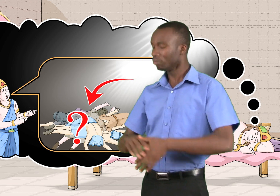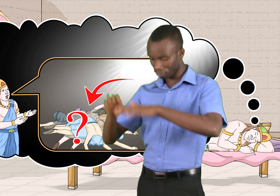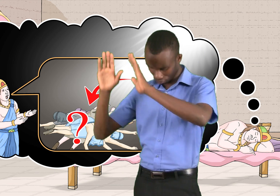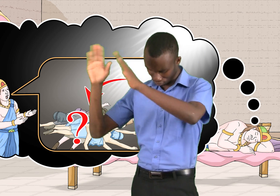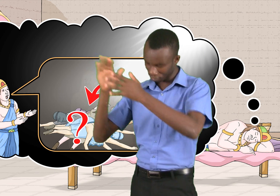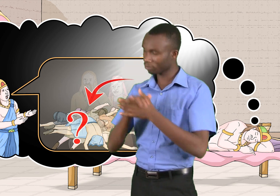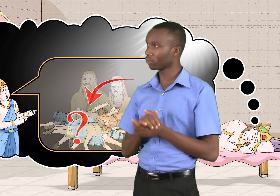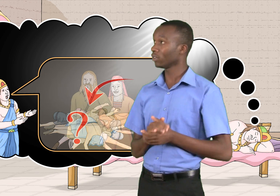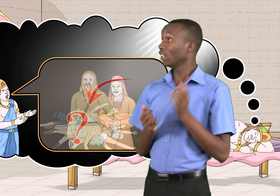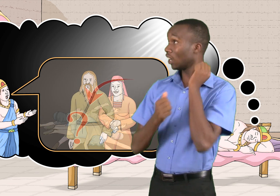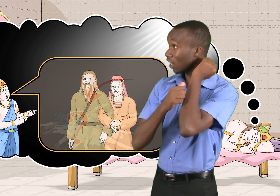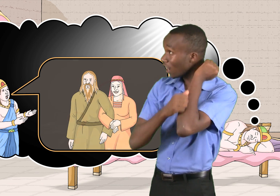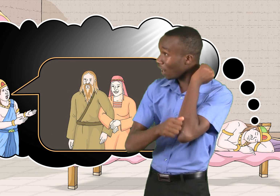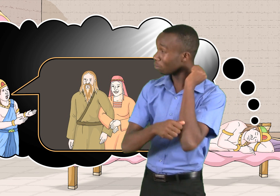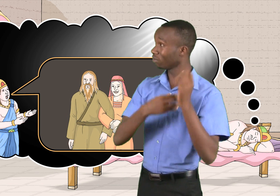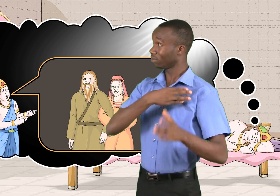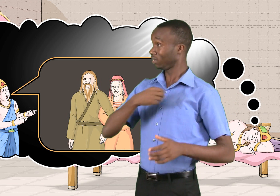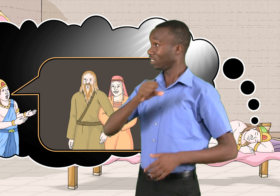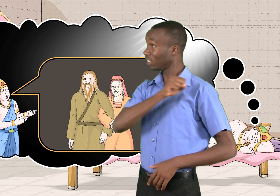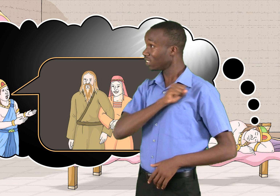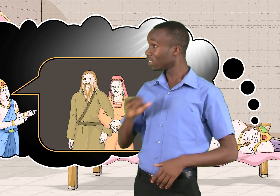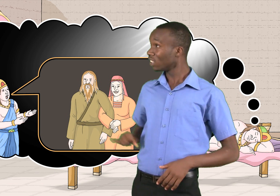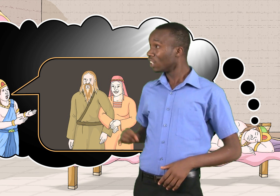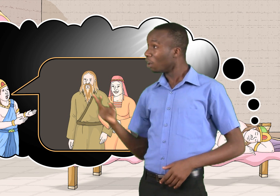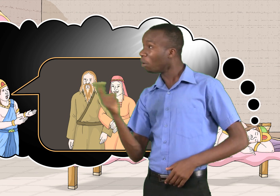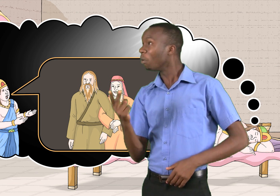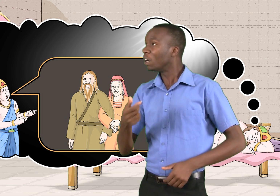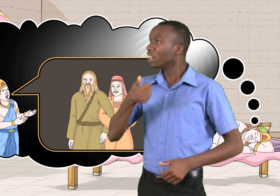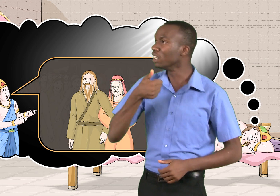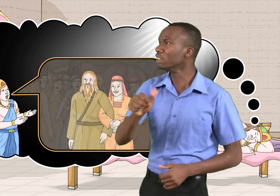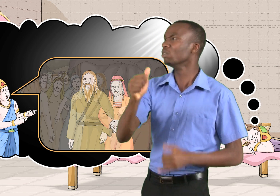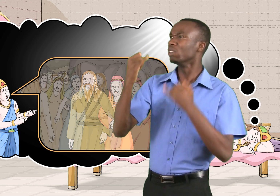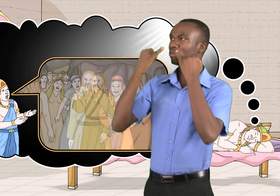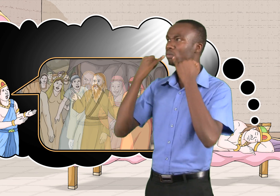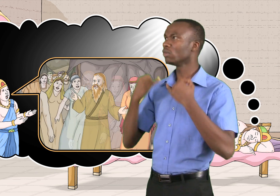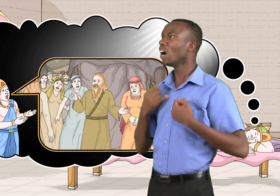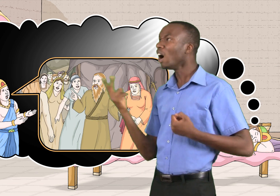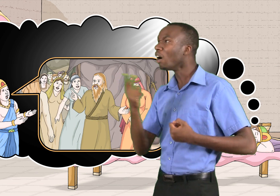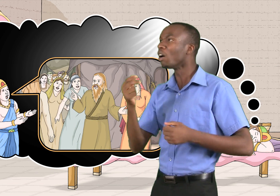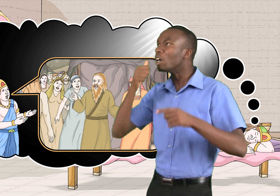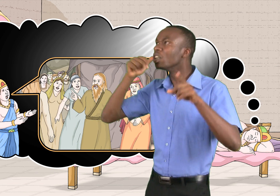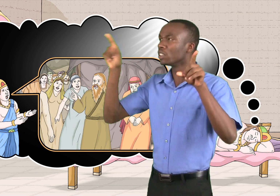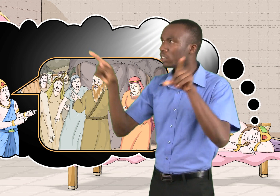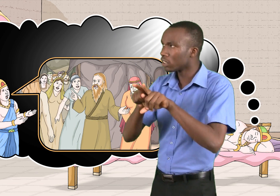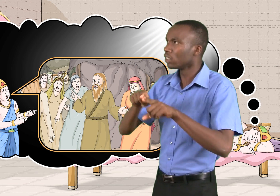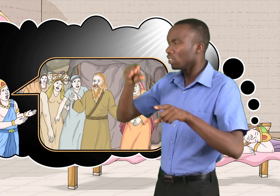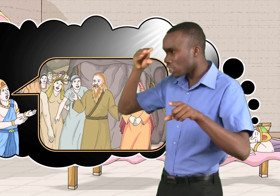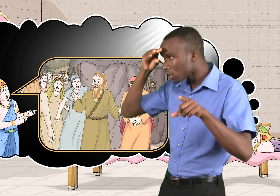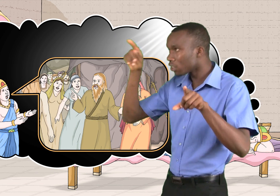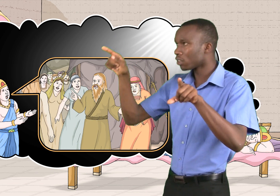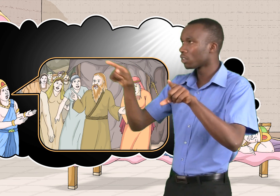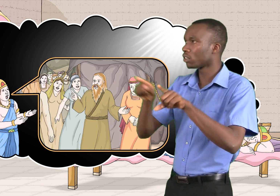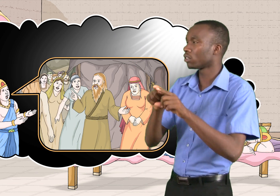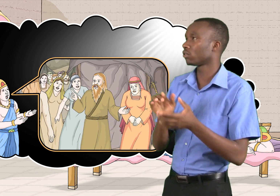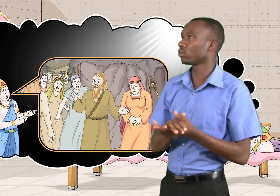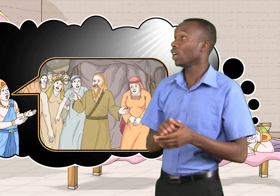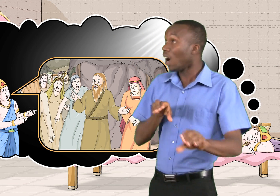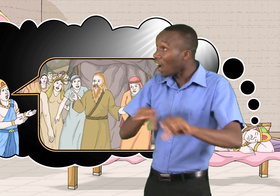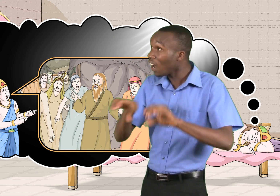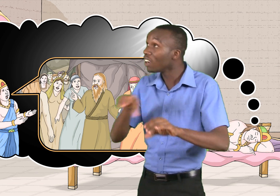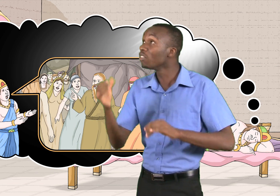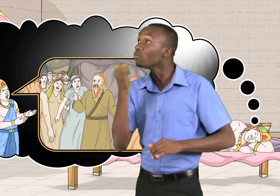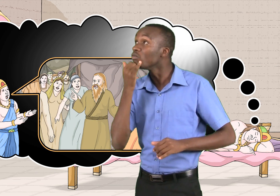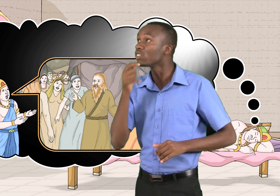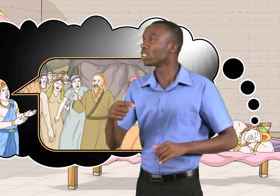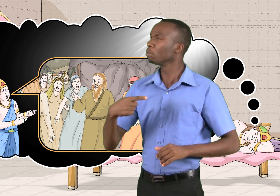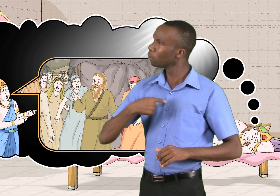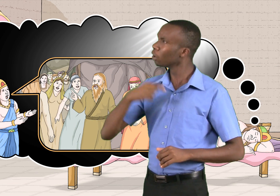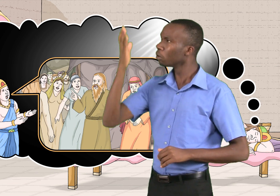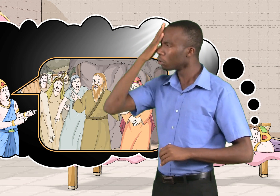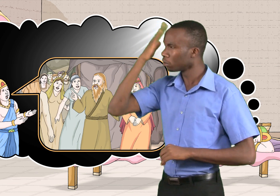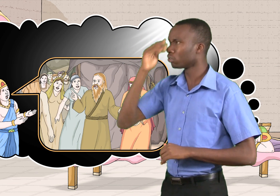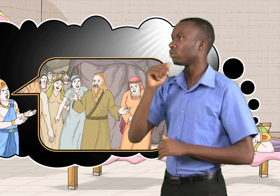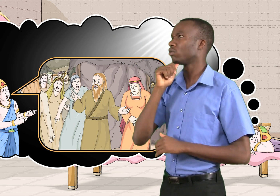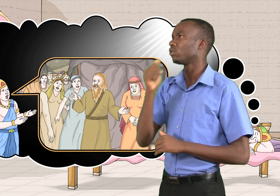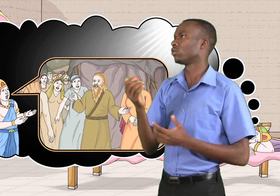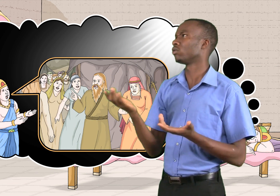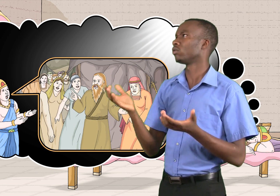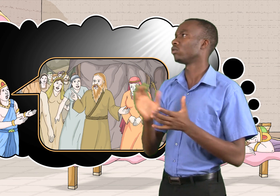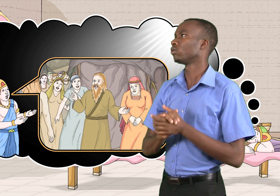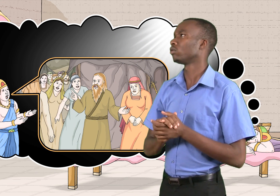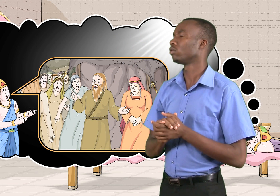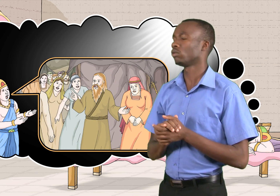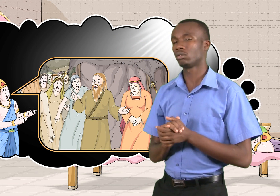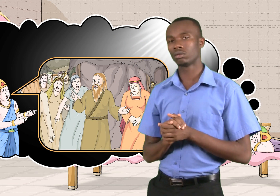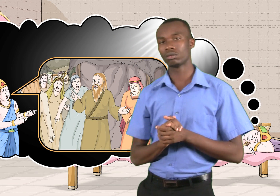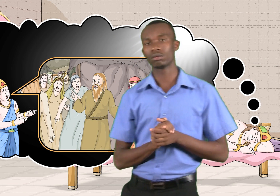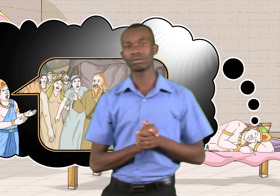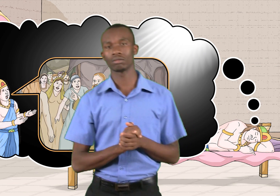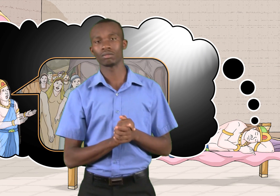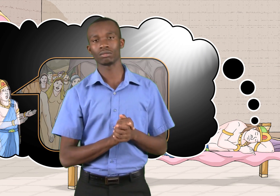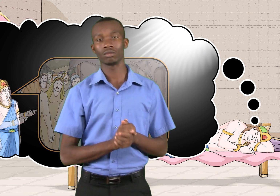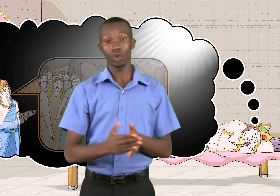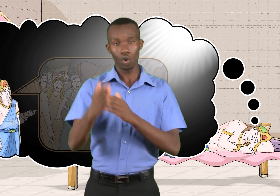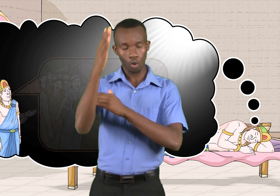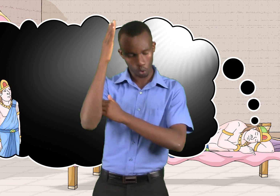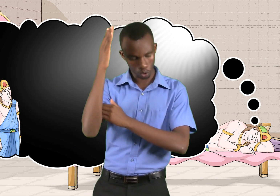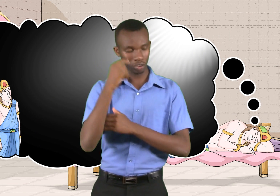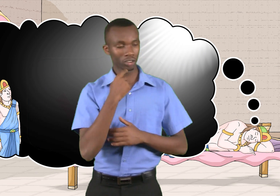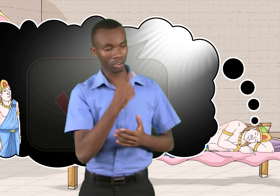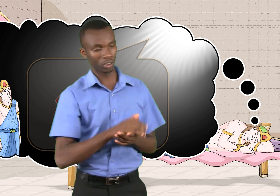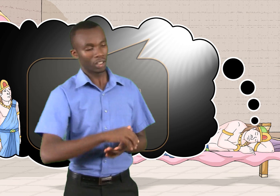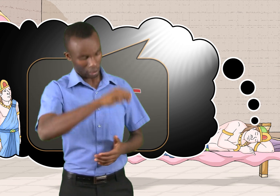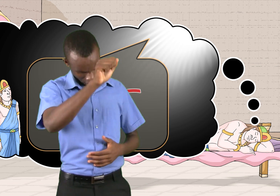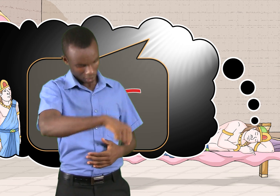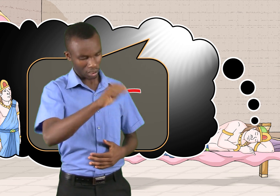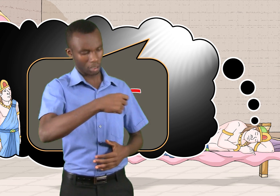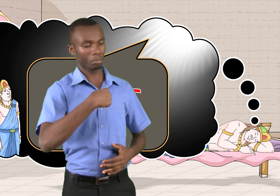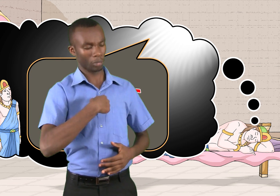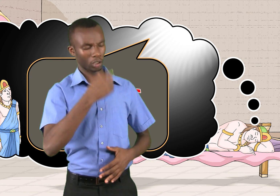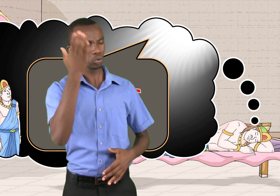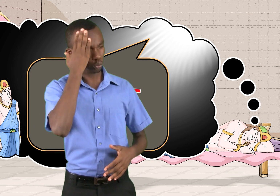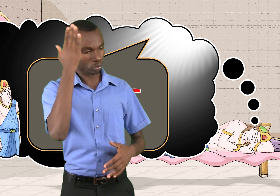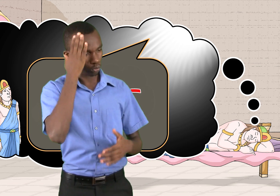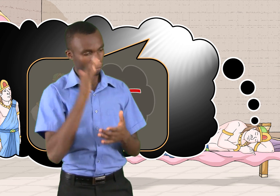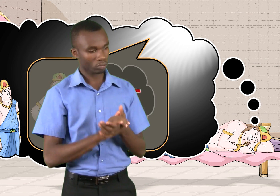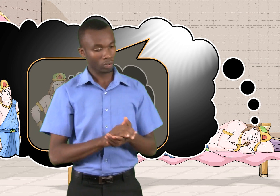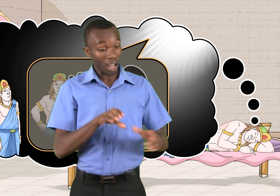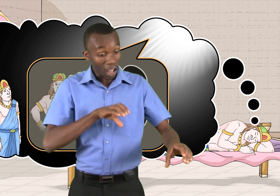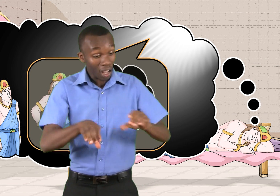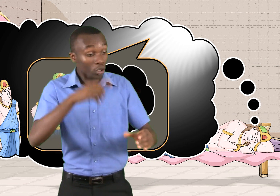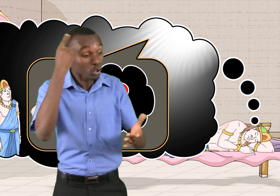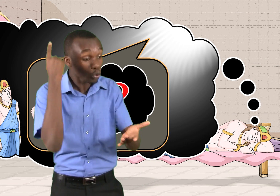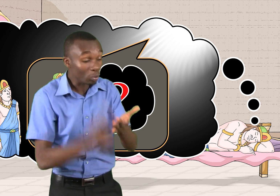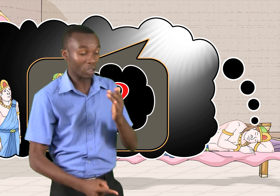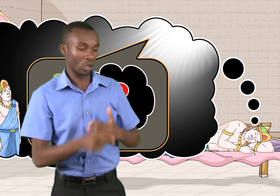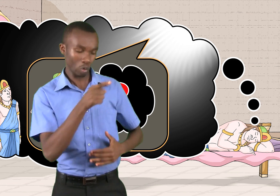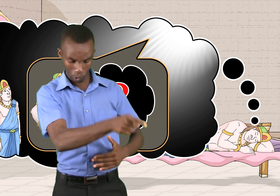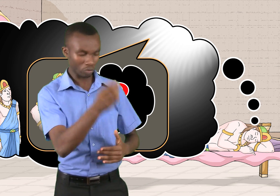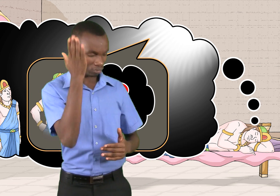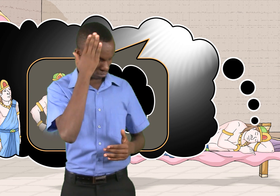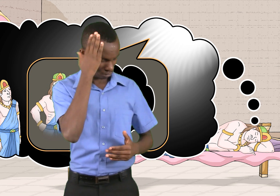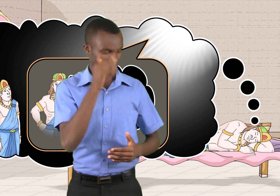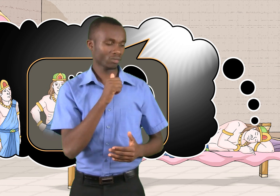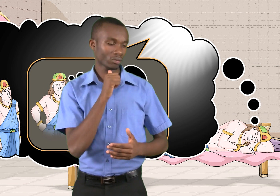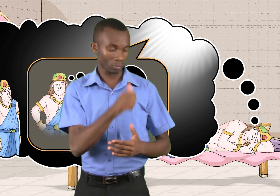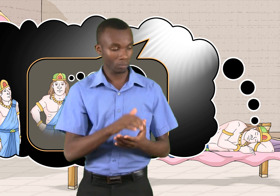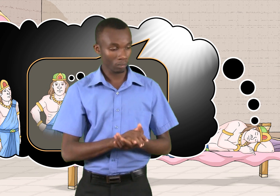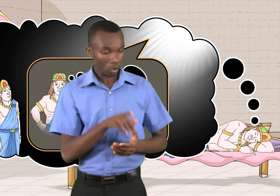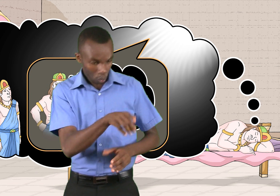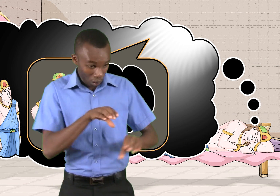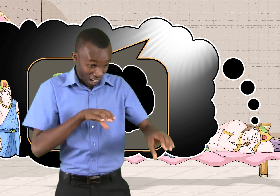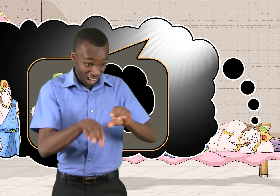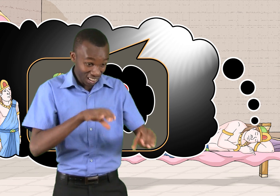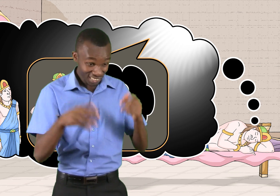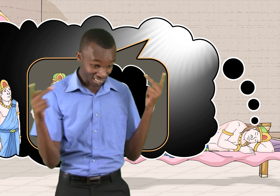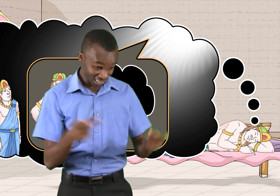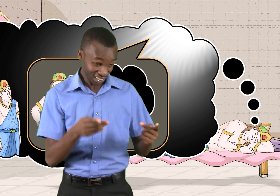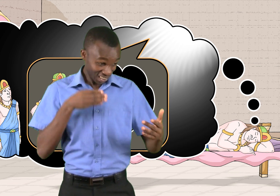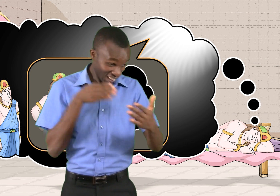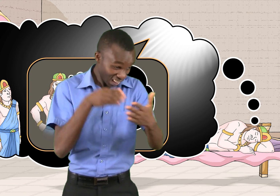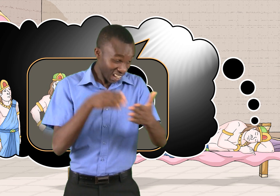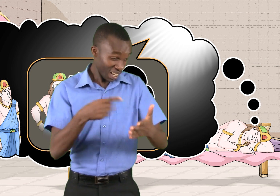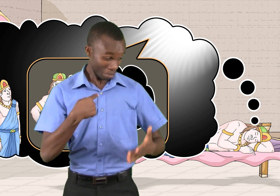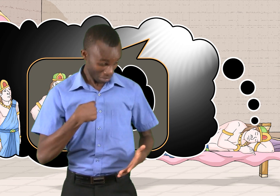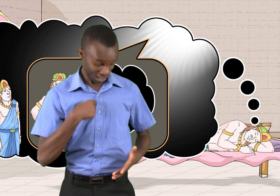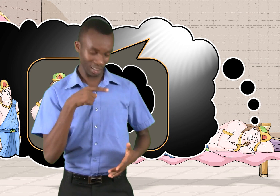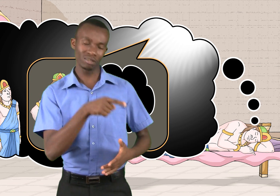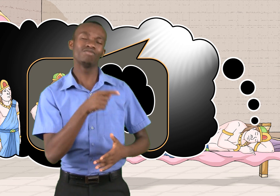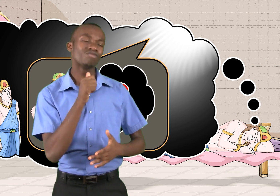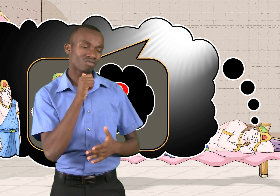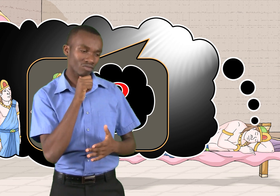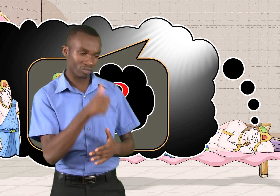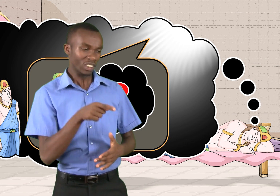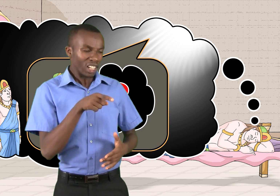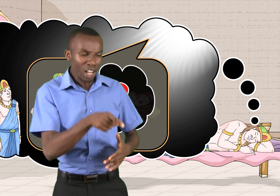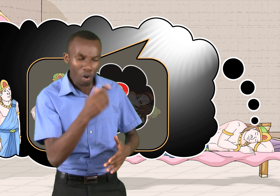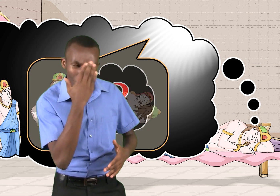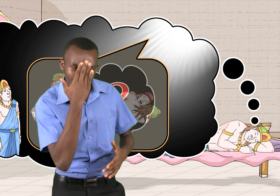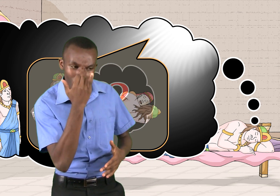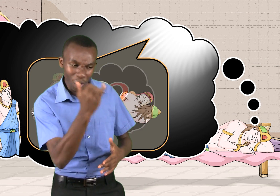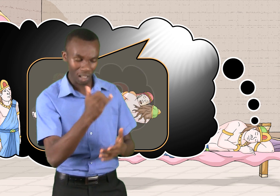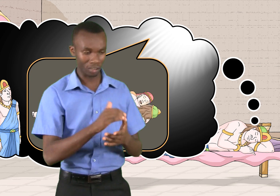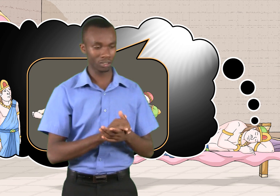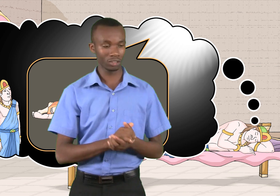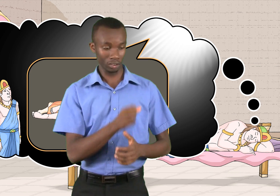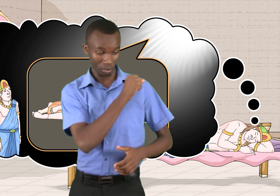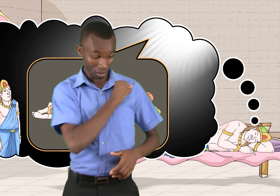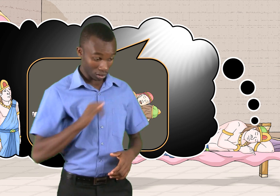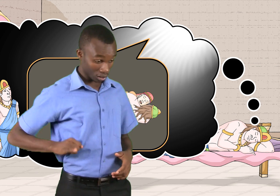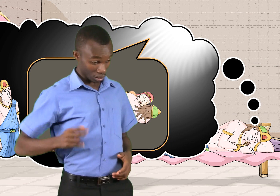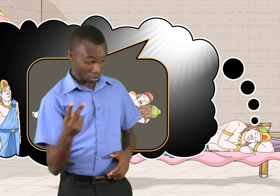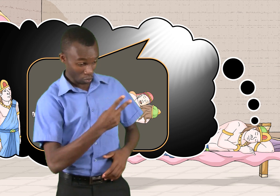Didn’t Abraham tell me, ‘She is my sister’? And she herself said, ‘He is my brother.’ I have done this in the integrity of my heart and the innocence of my hands.”